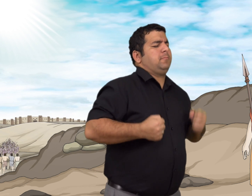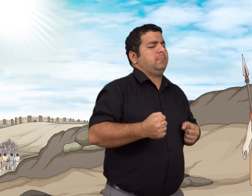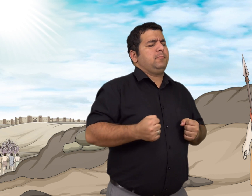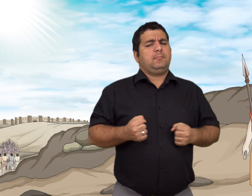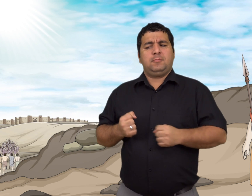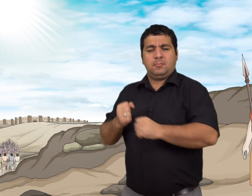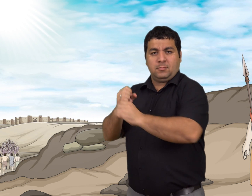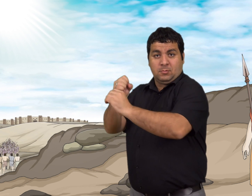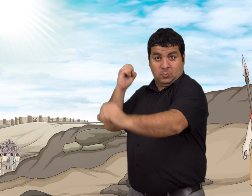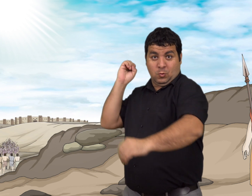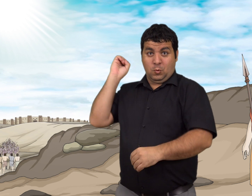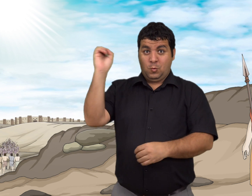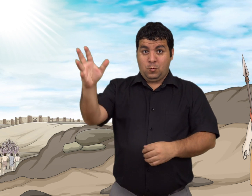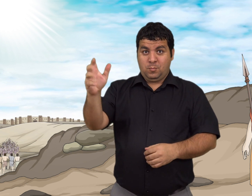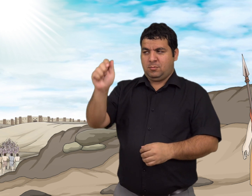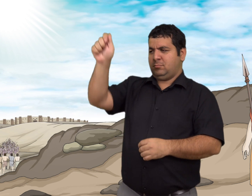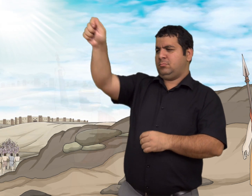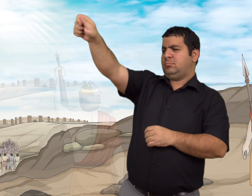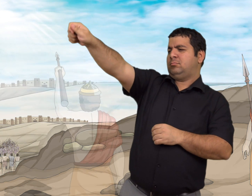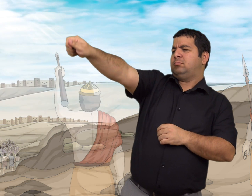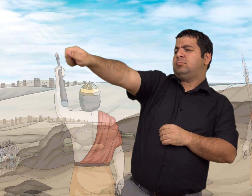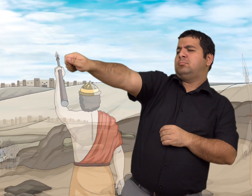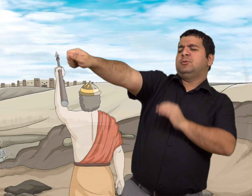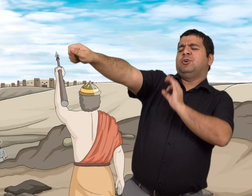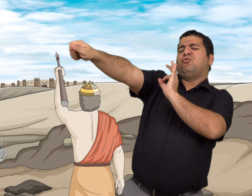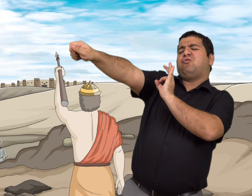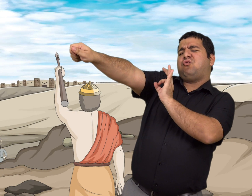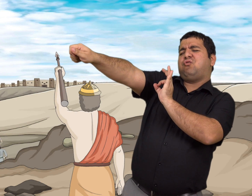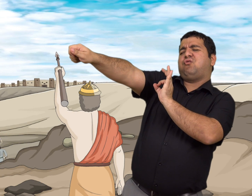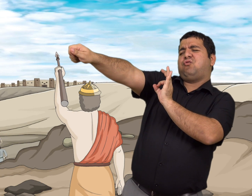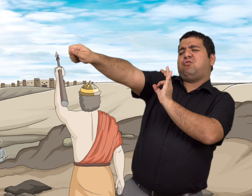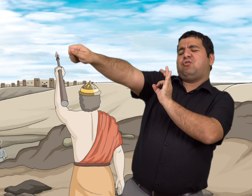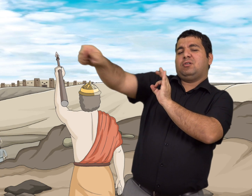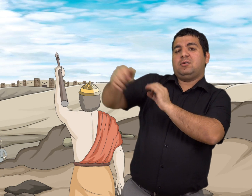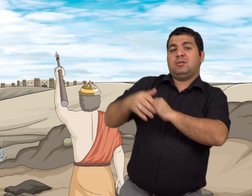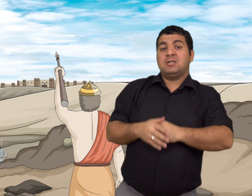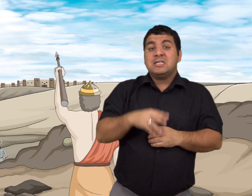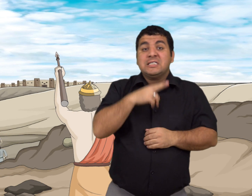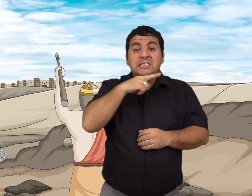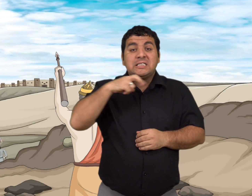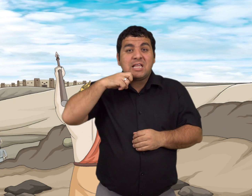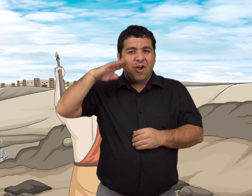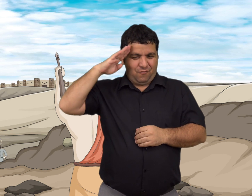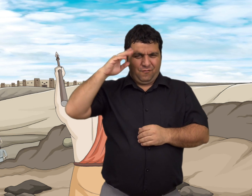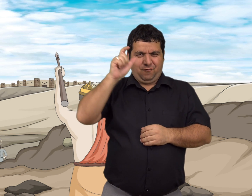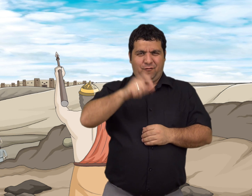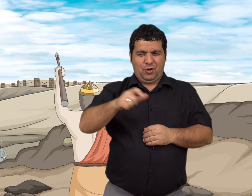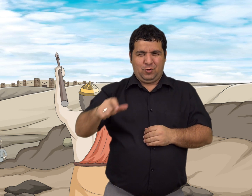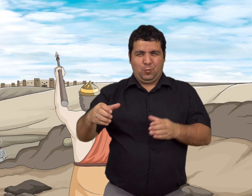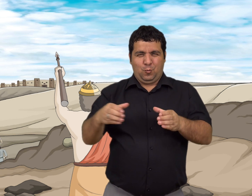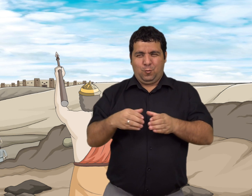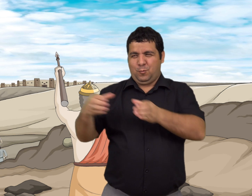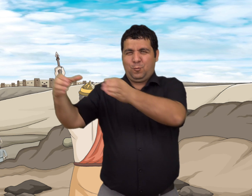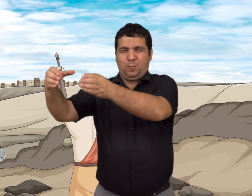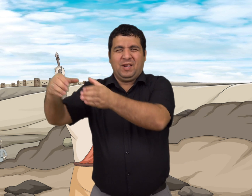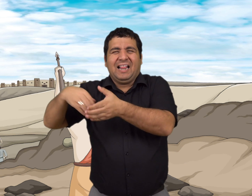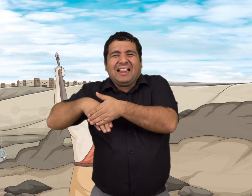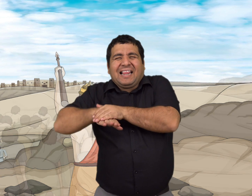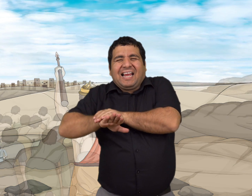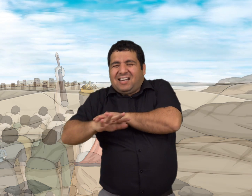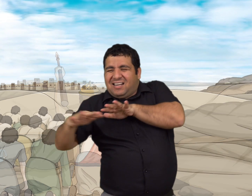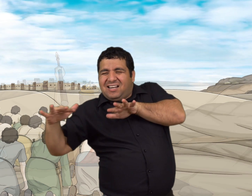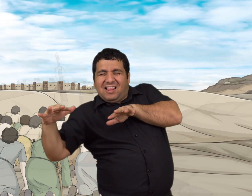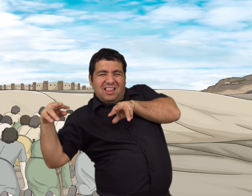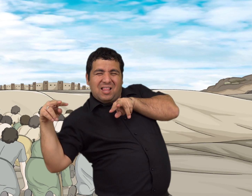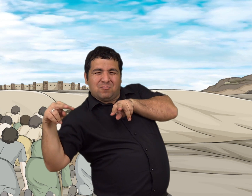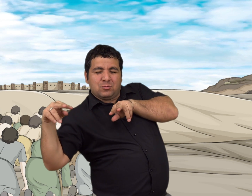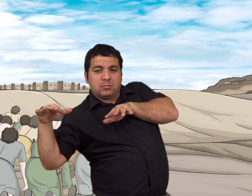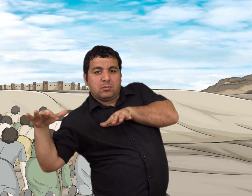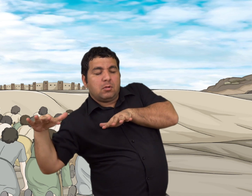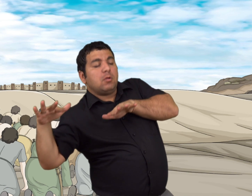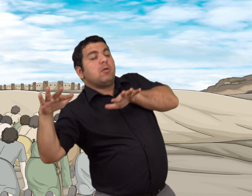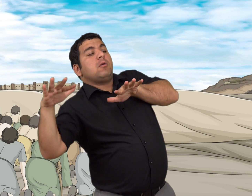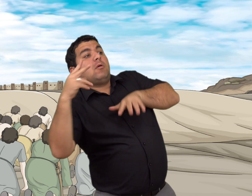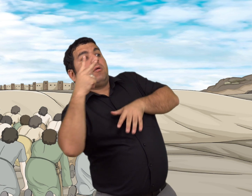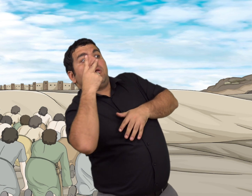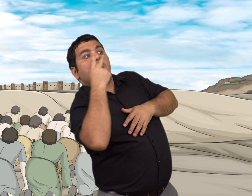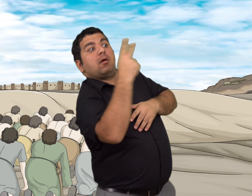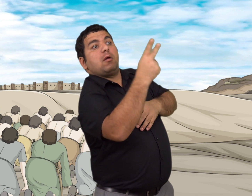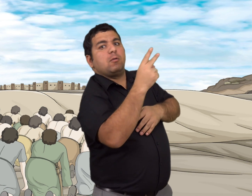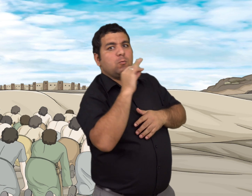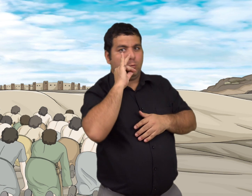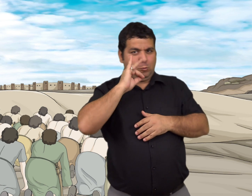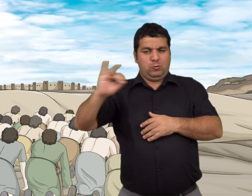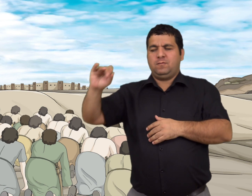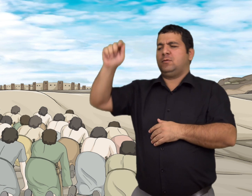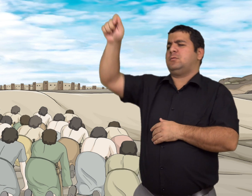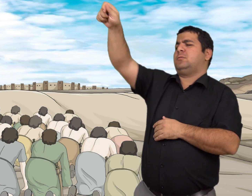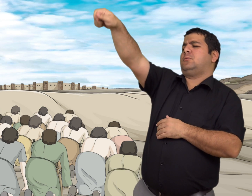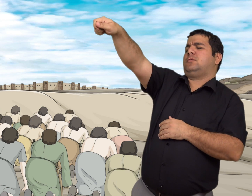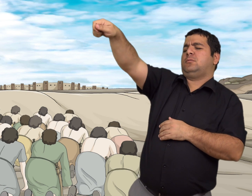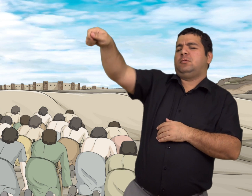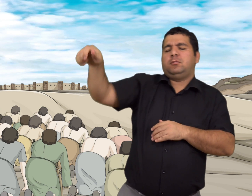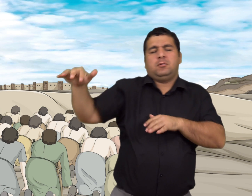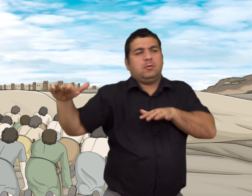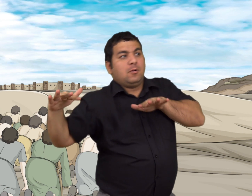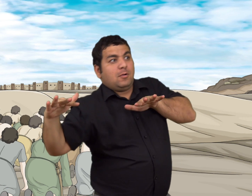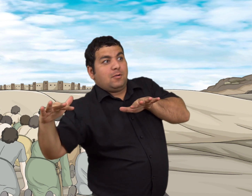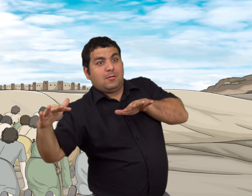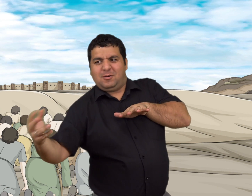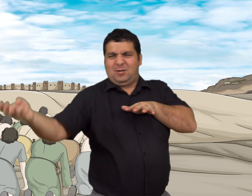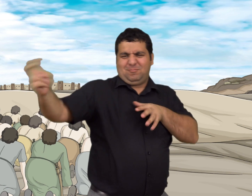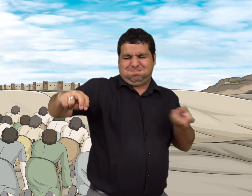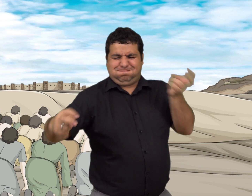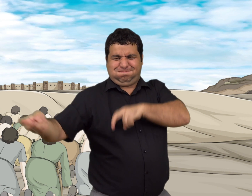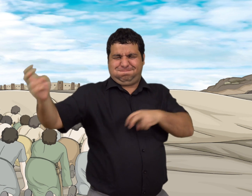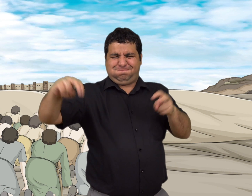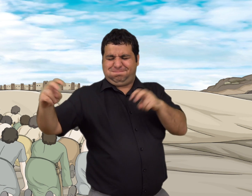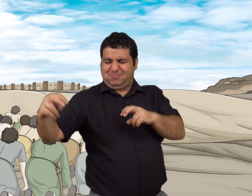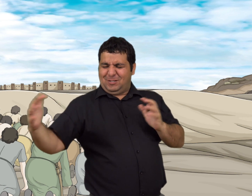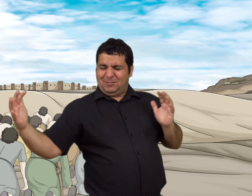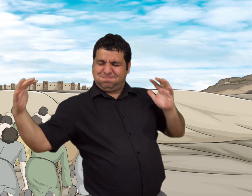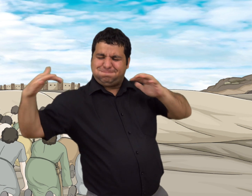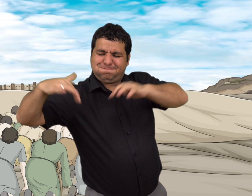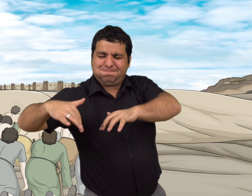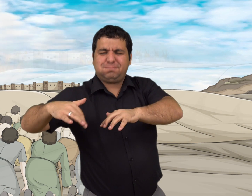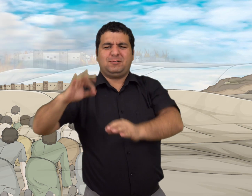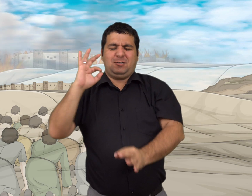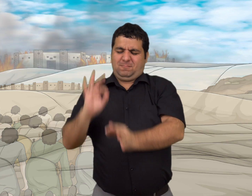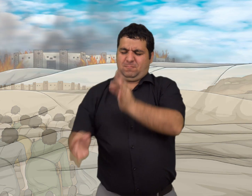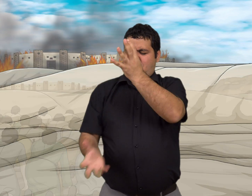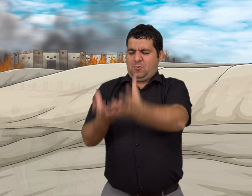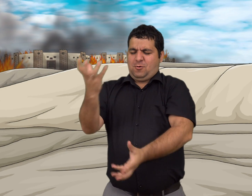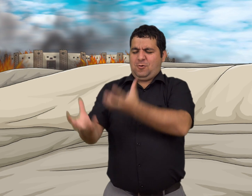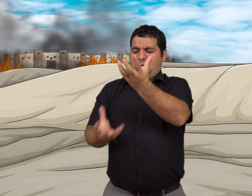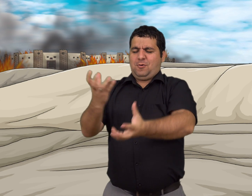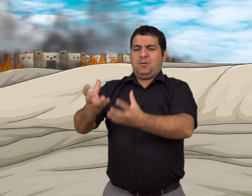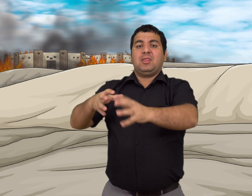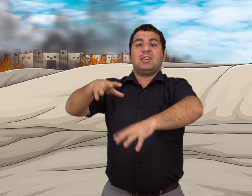So Joshua held out his battle lance toward Ai, and as soon as he did so, the men in ambush rose quickly from their position.